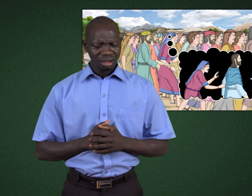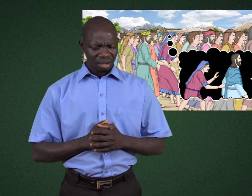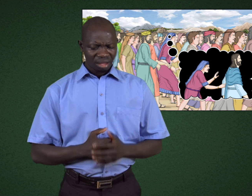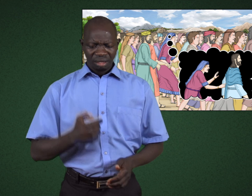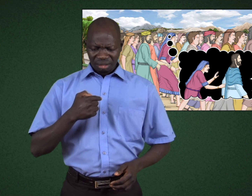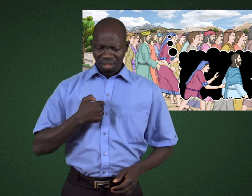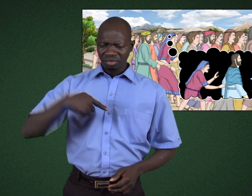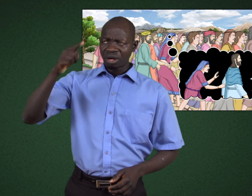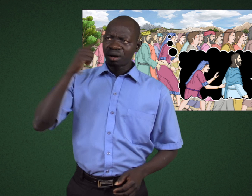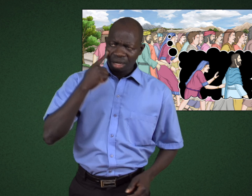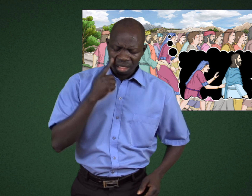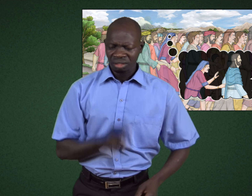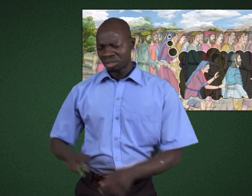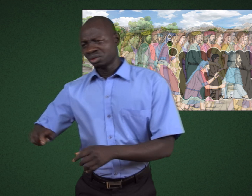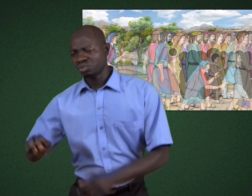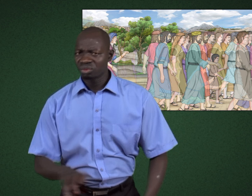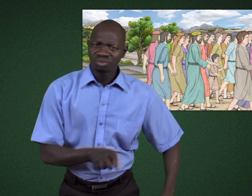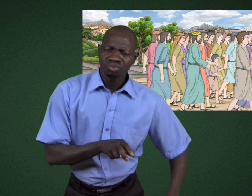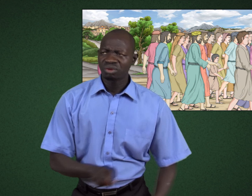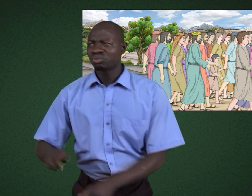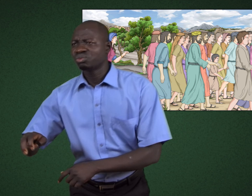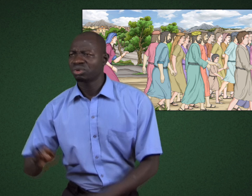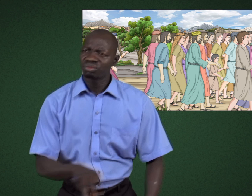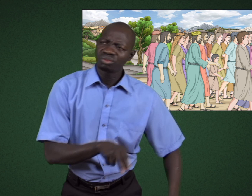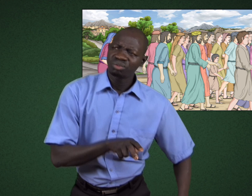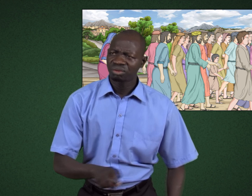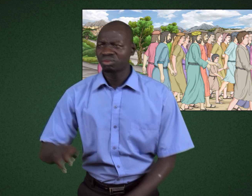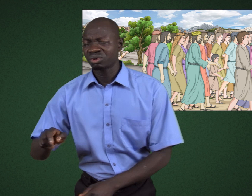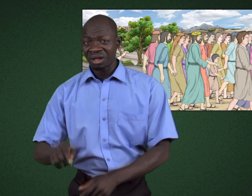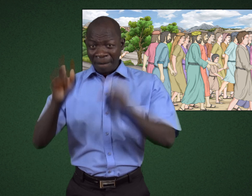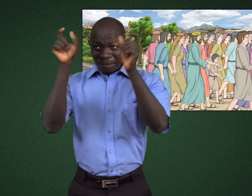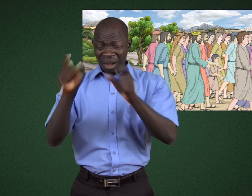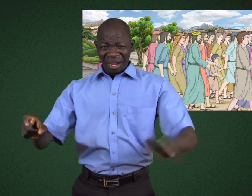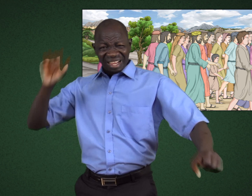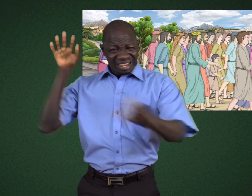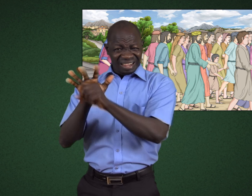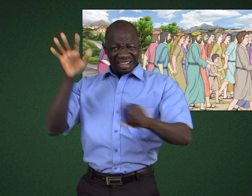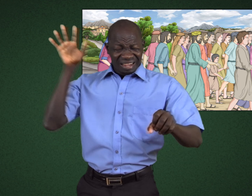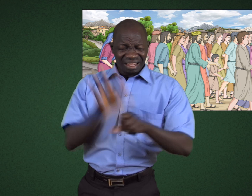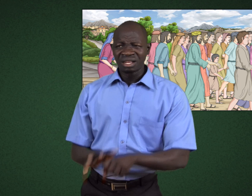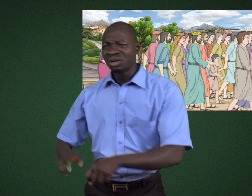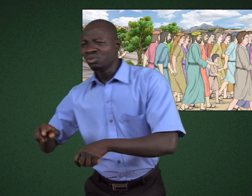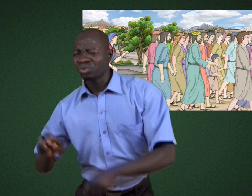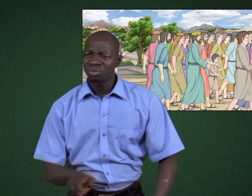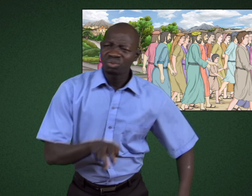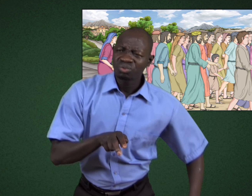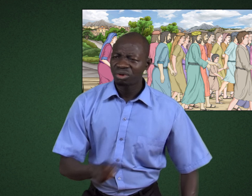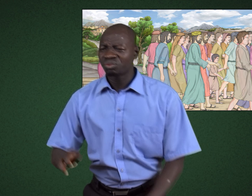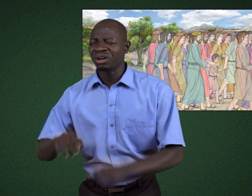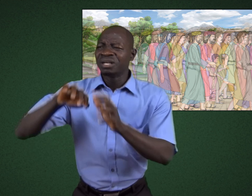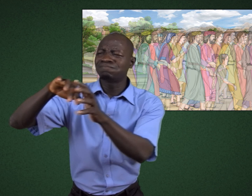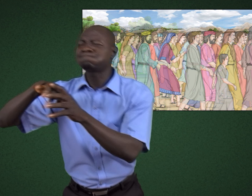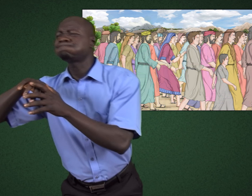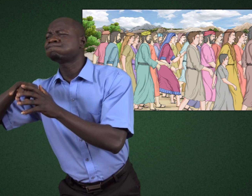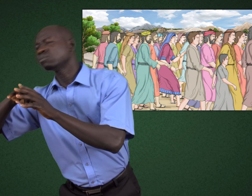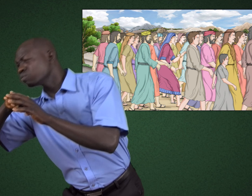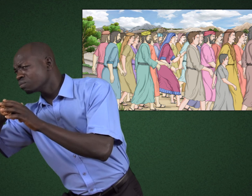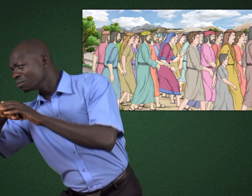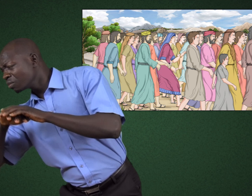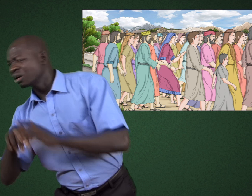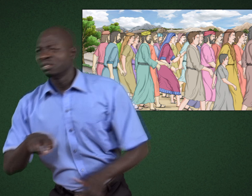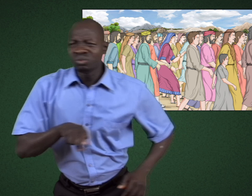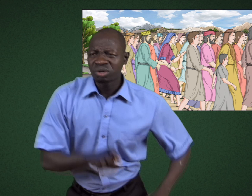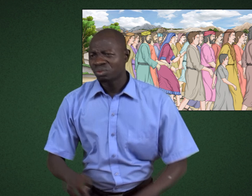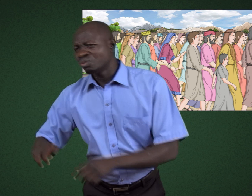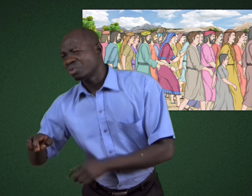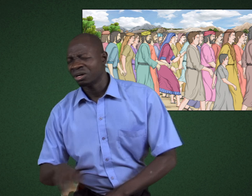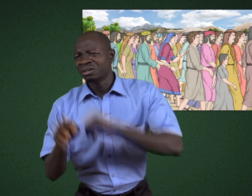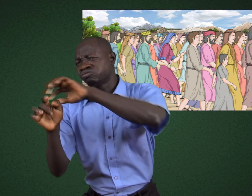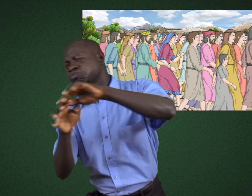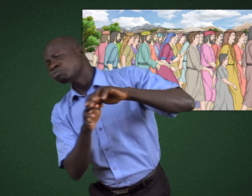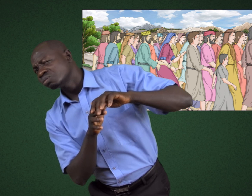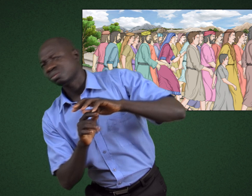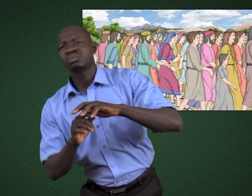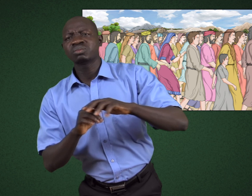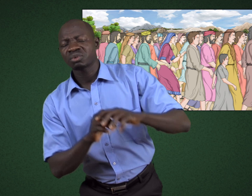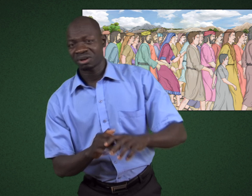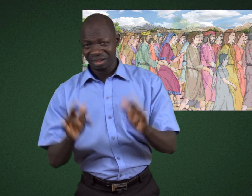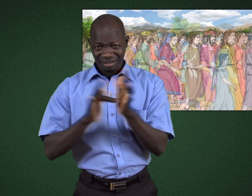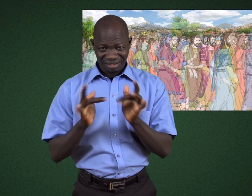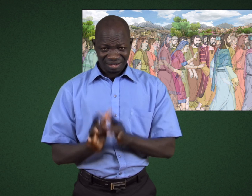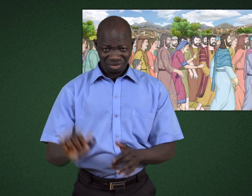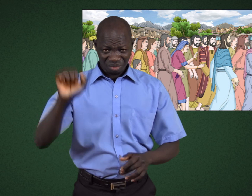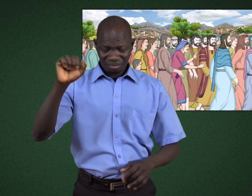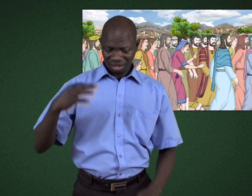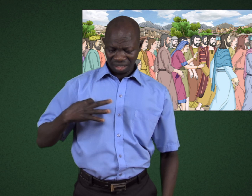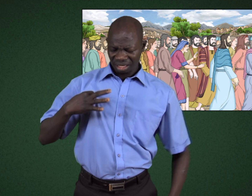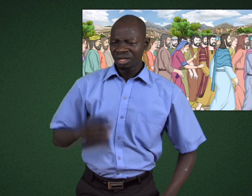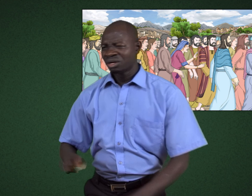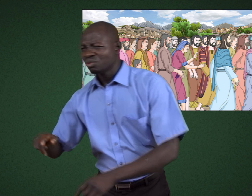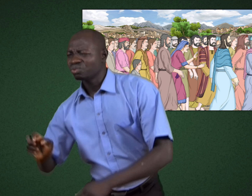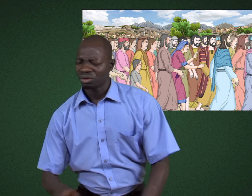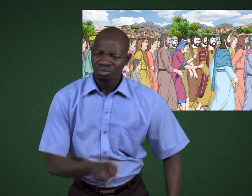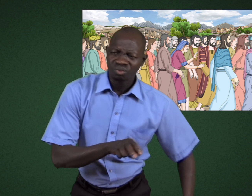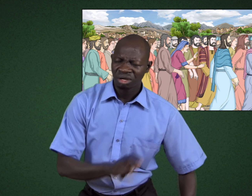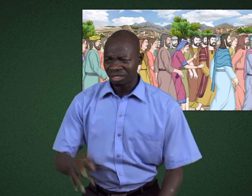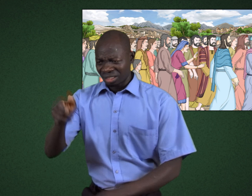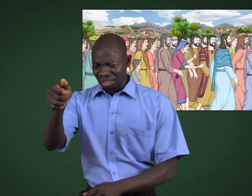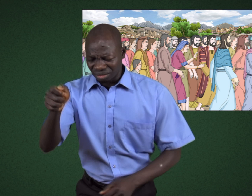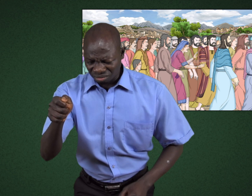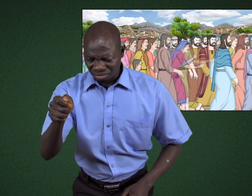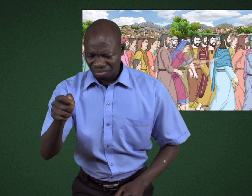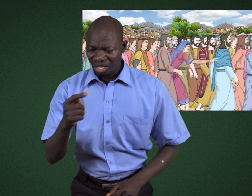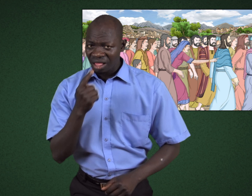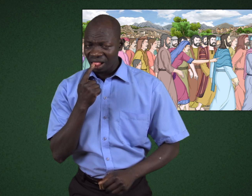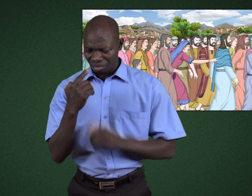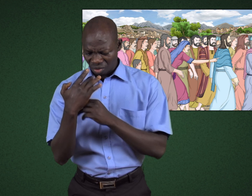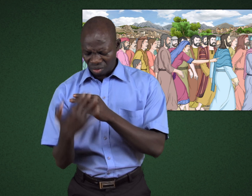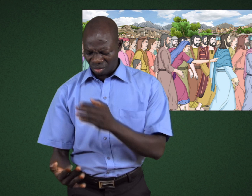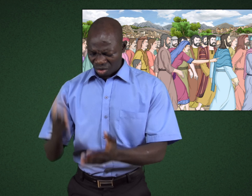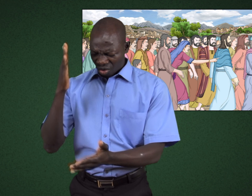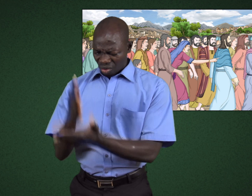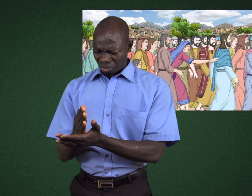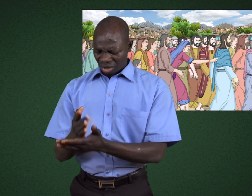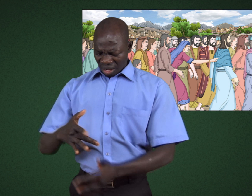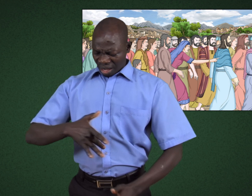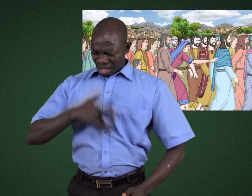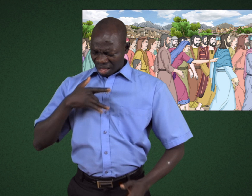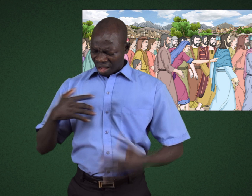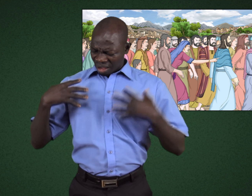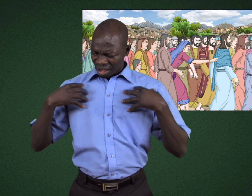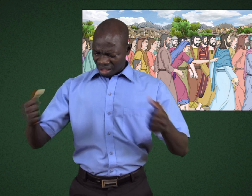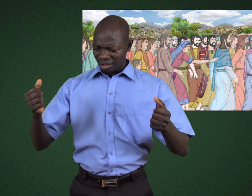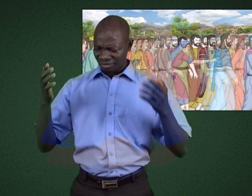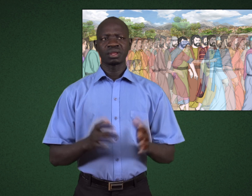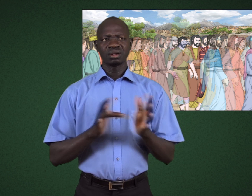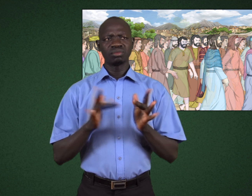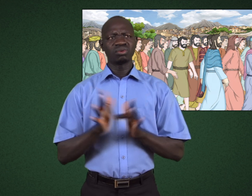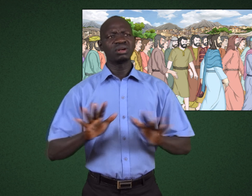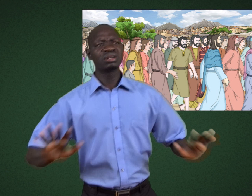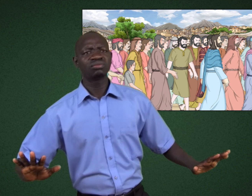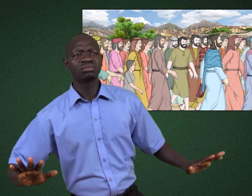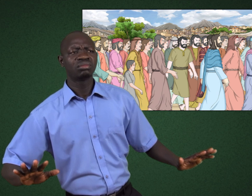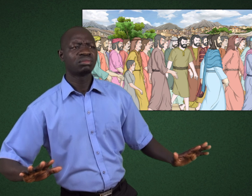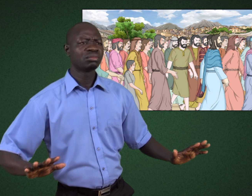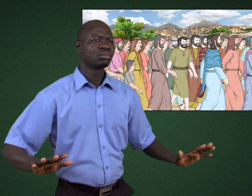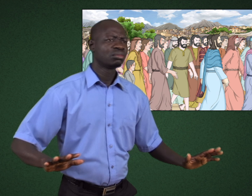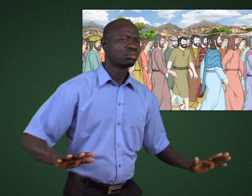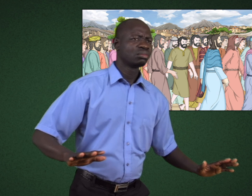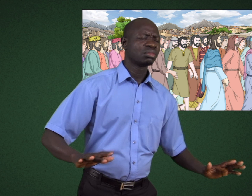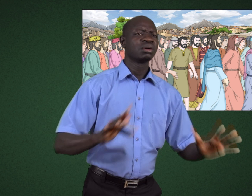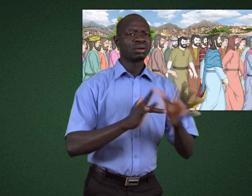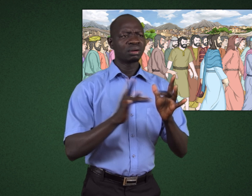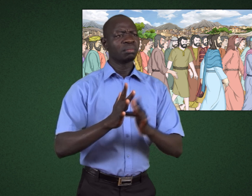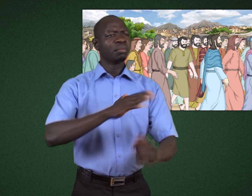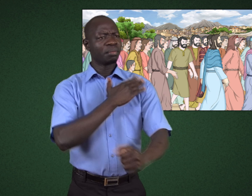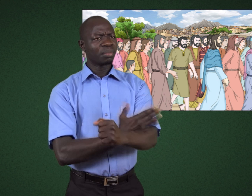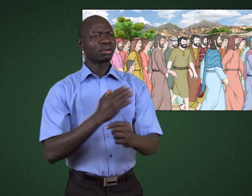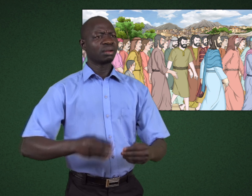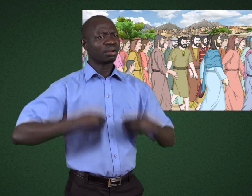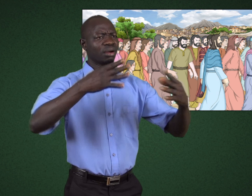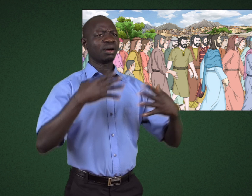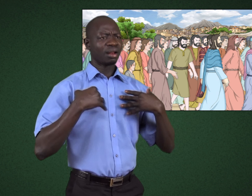Immediately her bleeding stopped, and she sensed in her body that she was healed of her affliction.